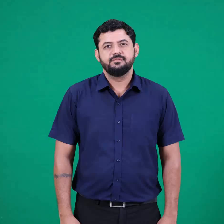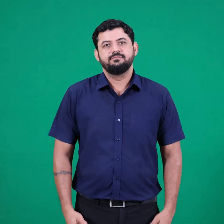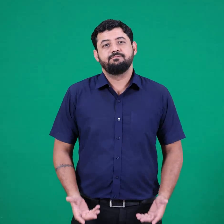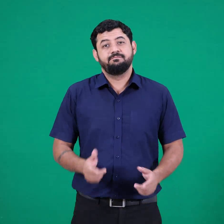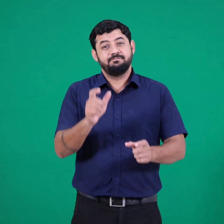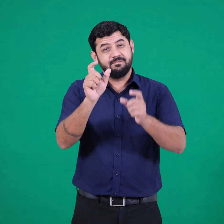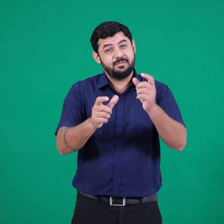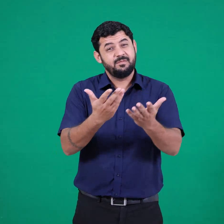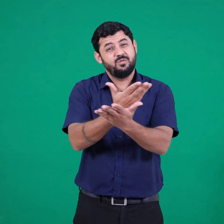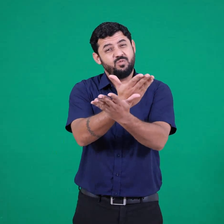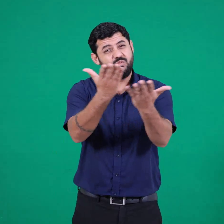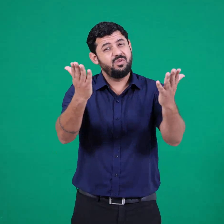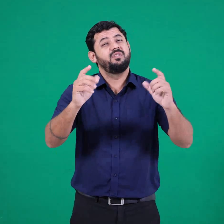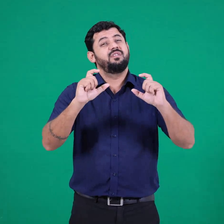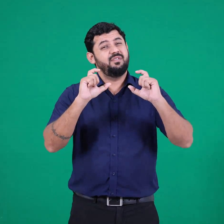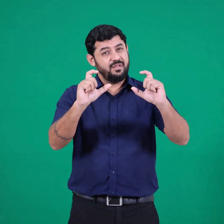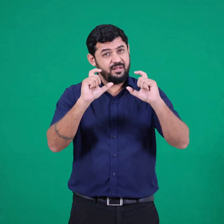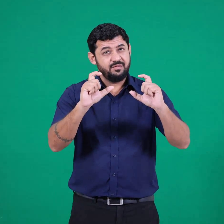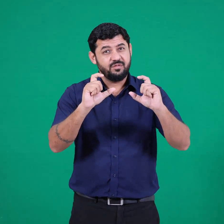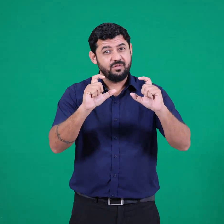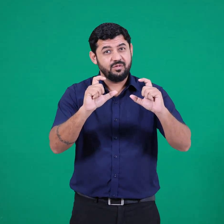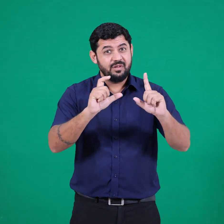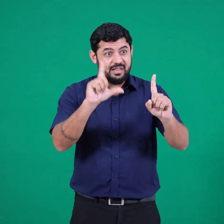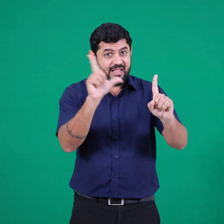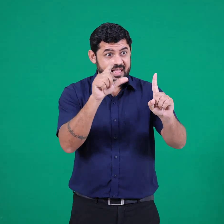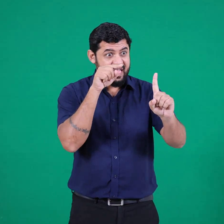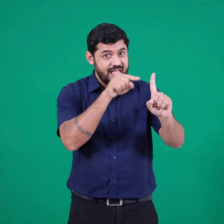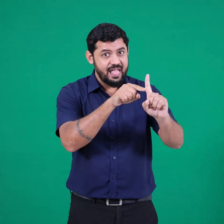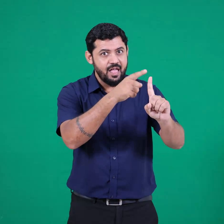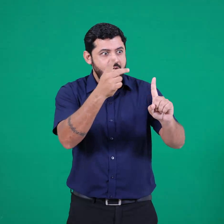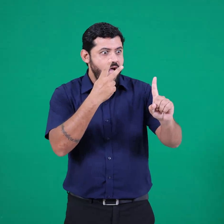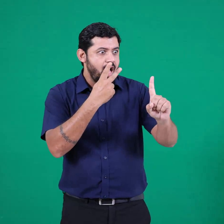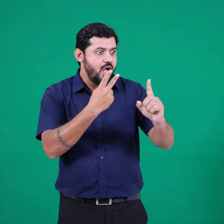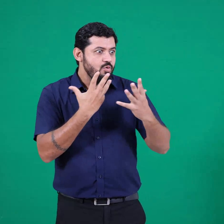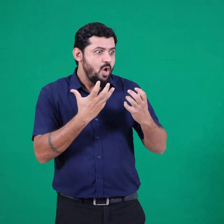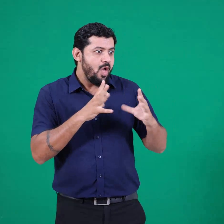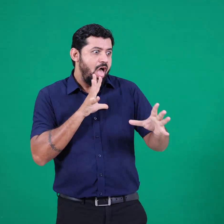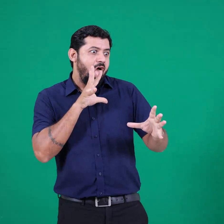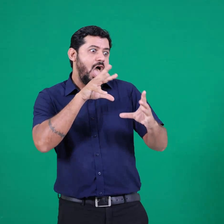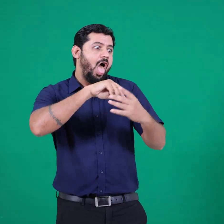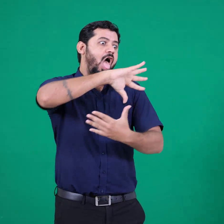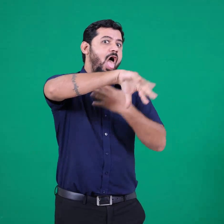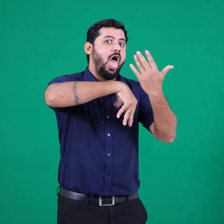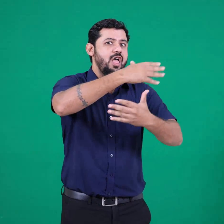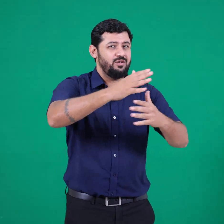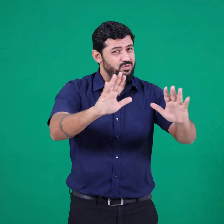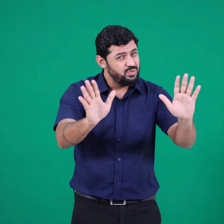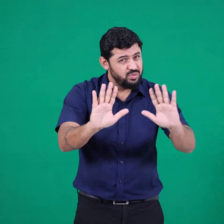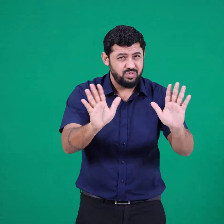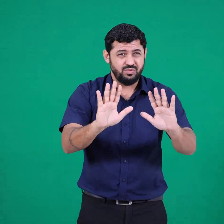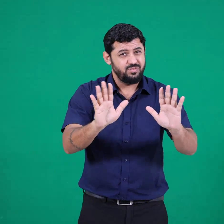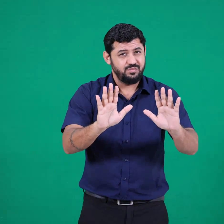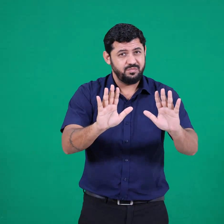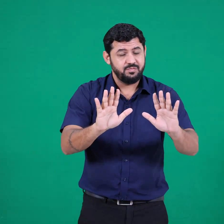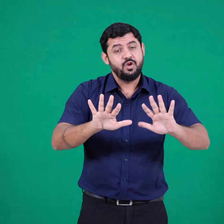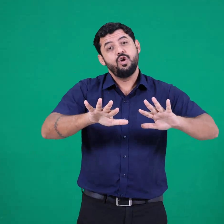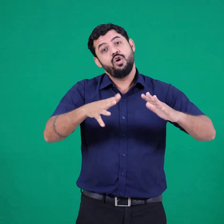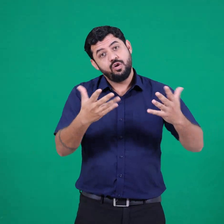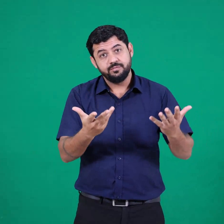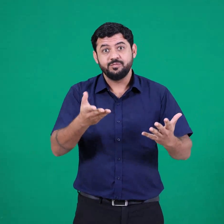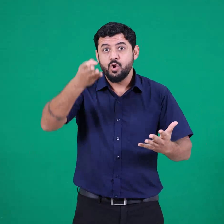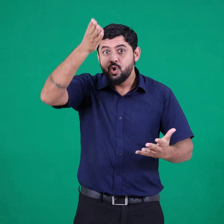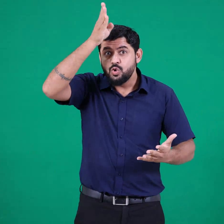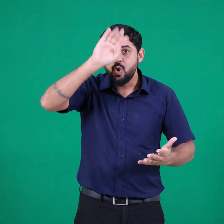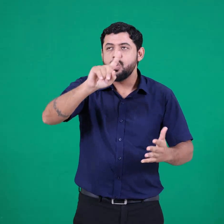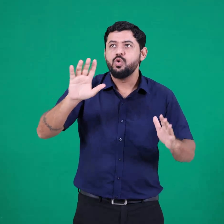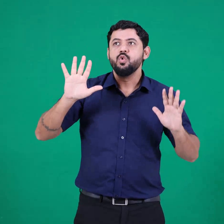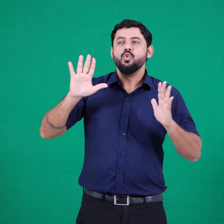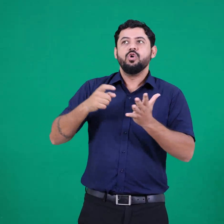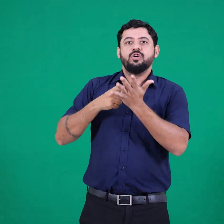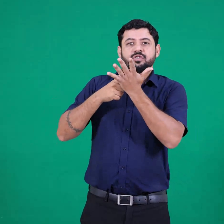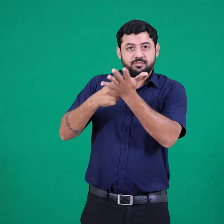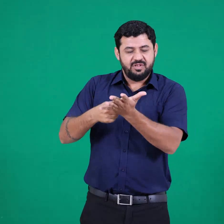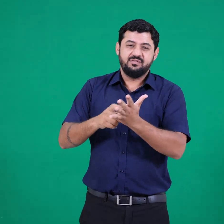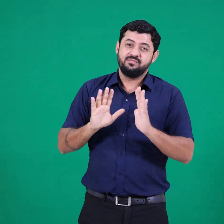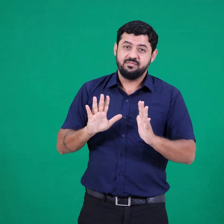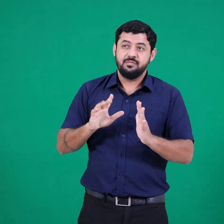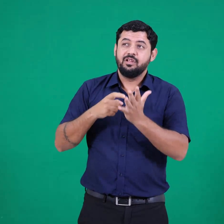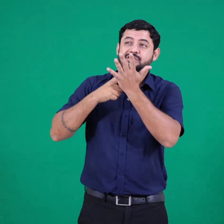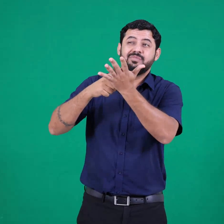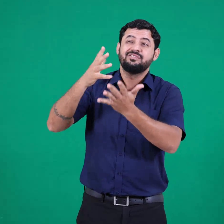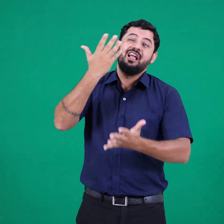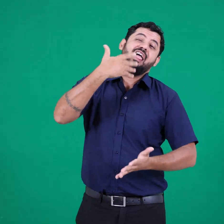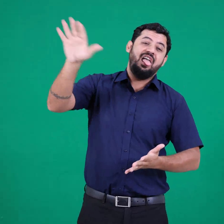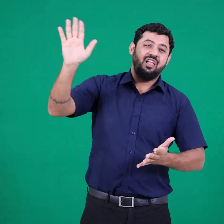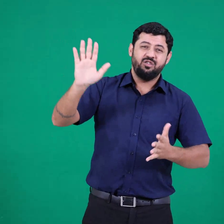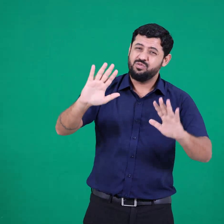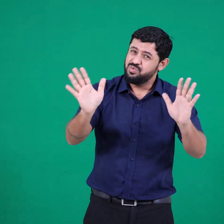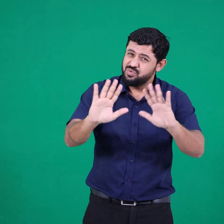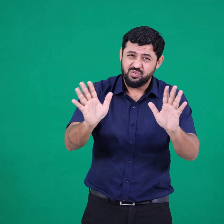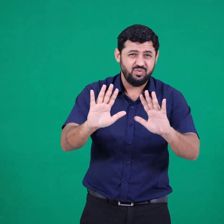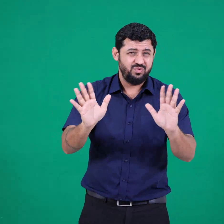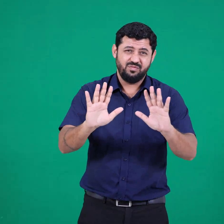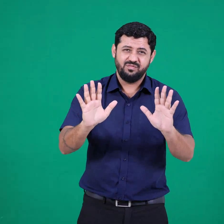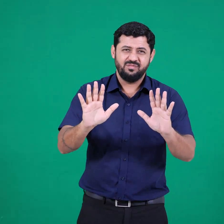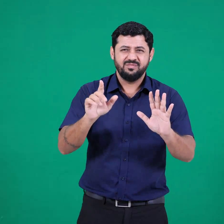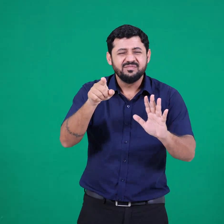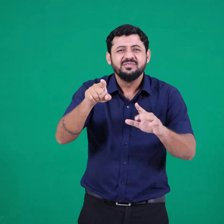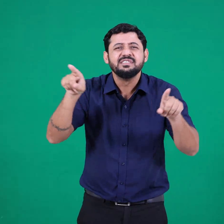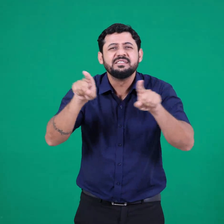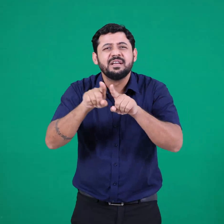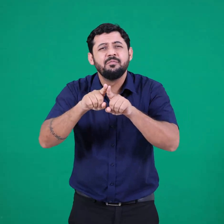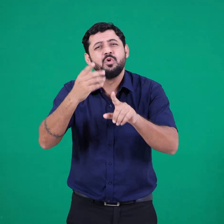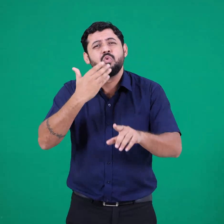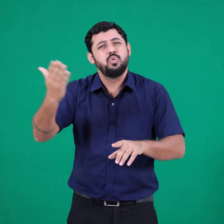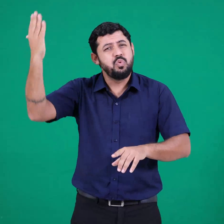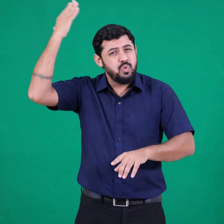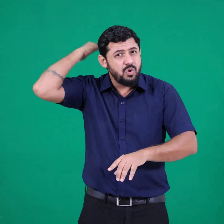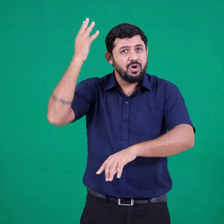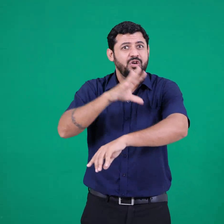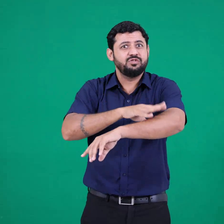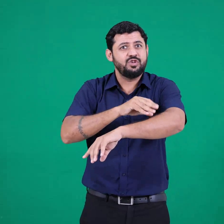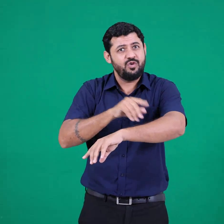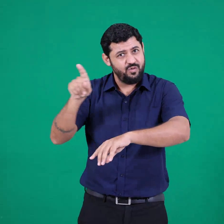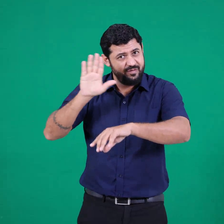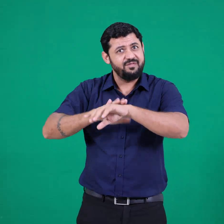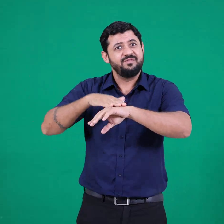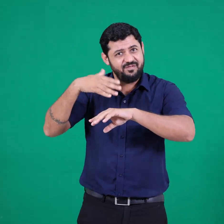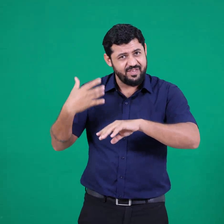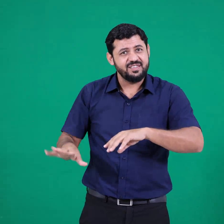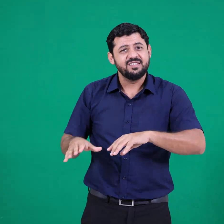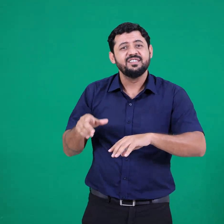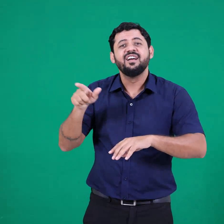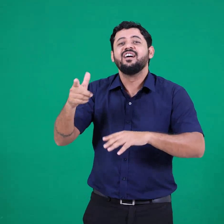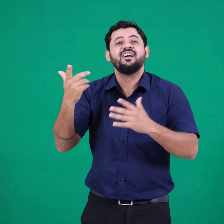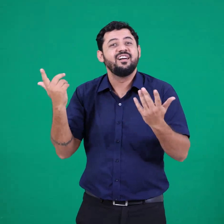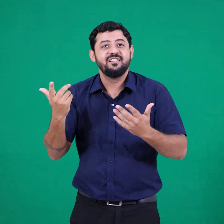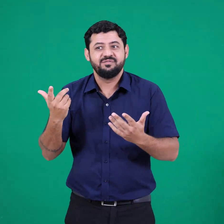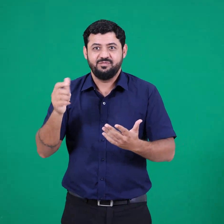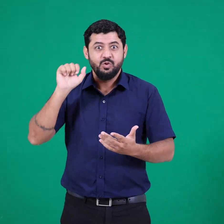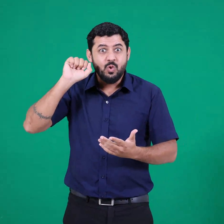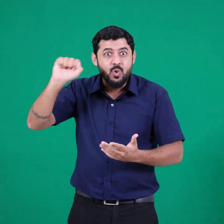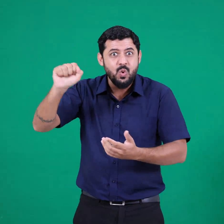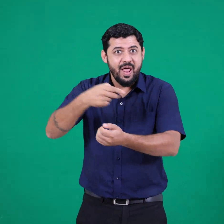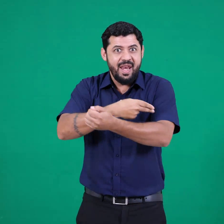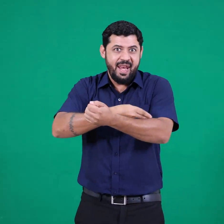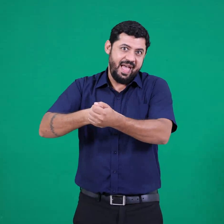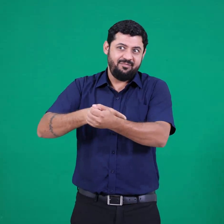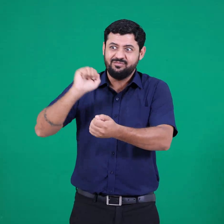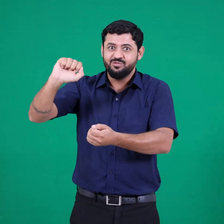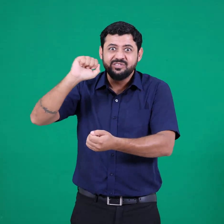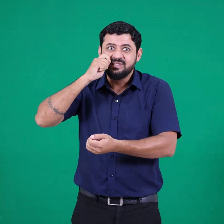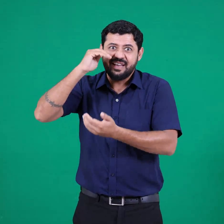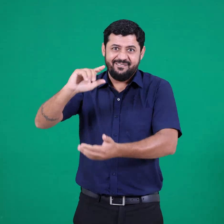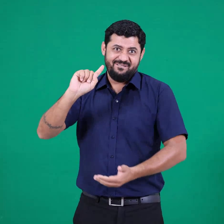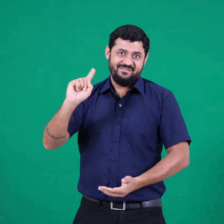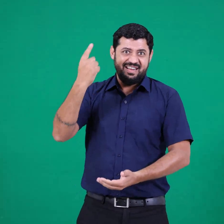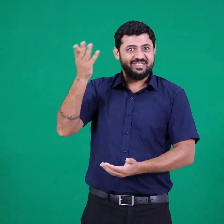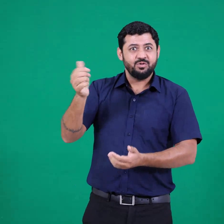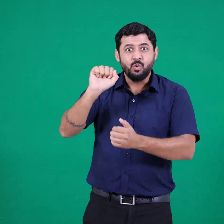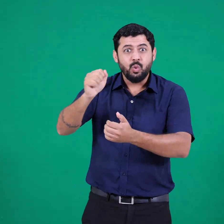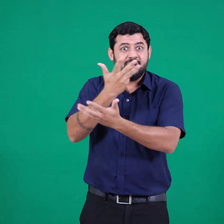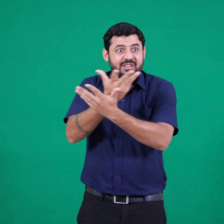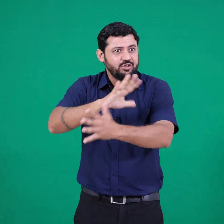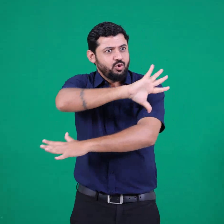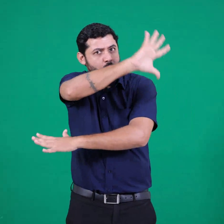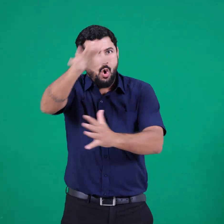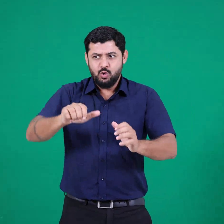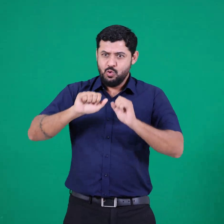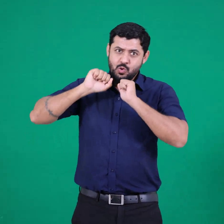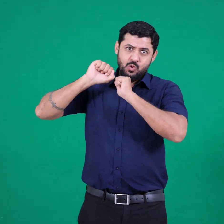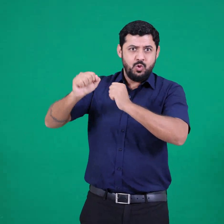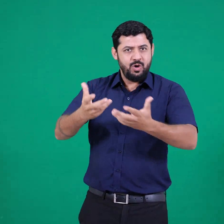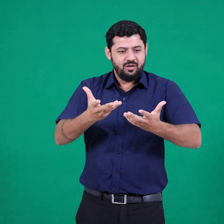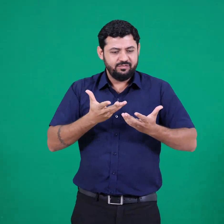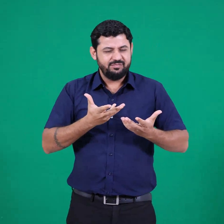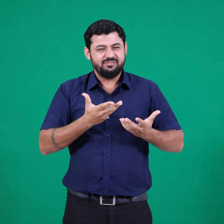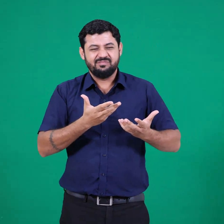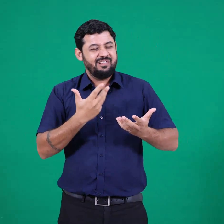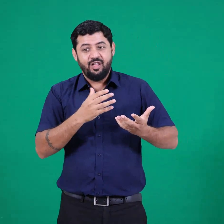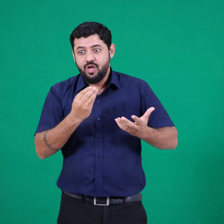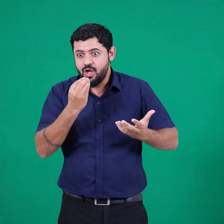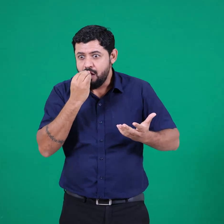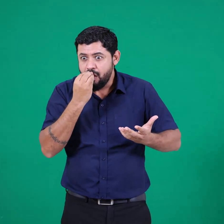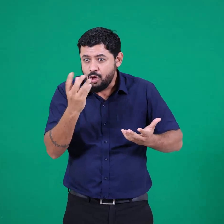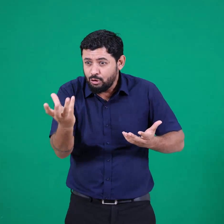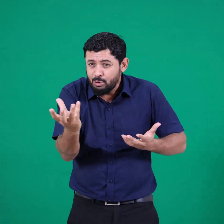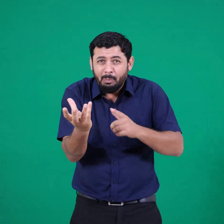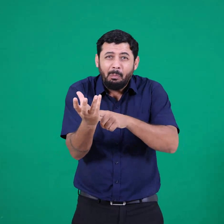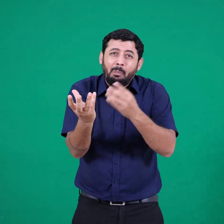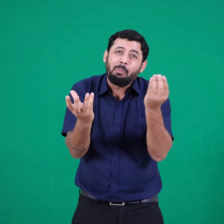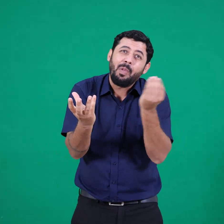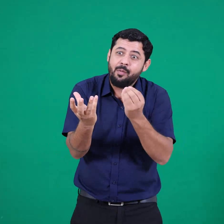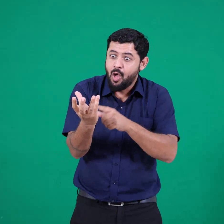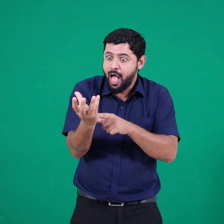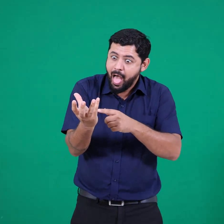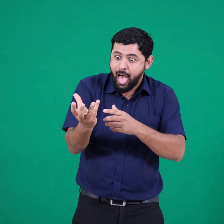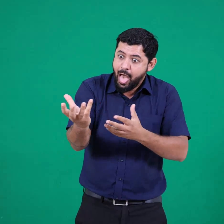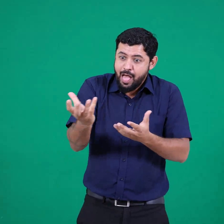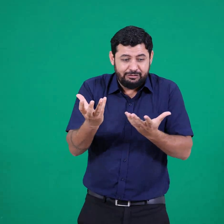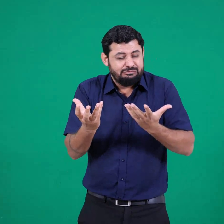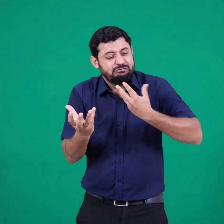See to it that no one is sexually immoral, or is godless like Esau, who for a single meal sold his birthright.